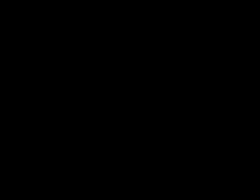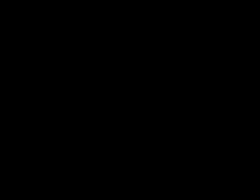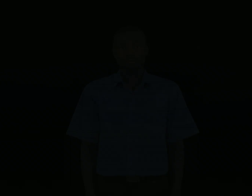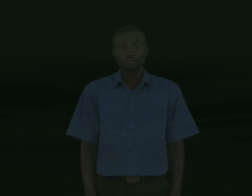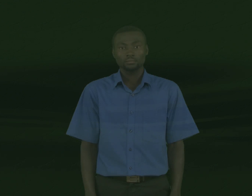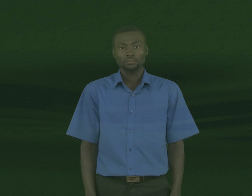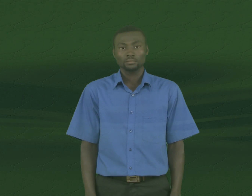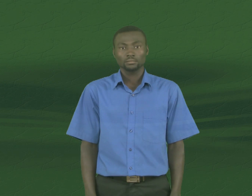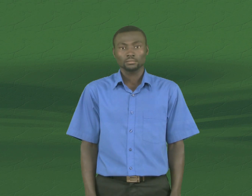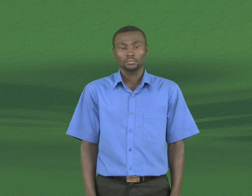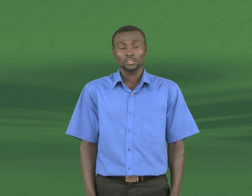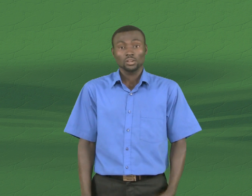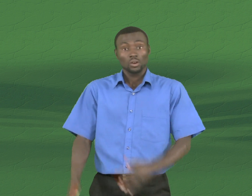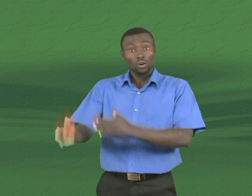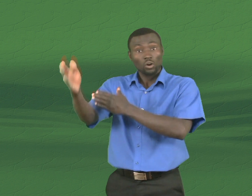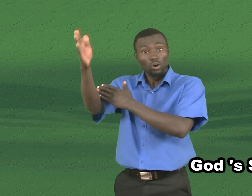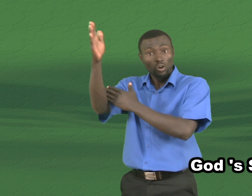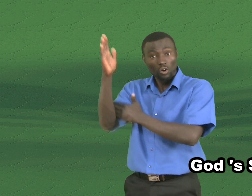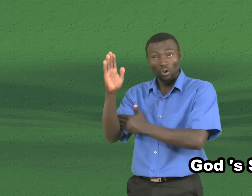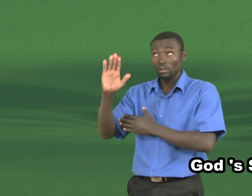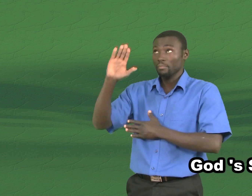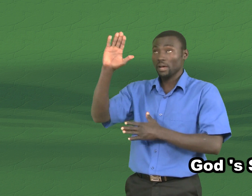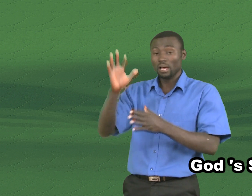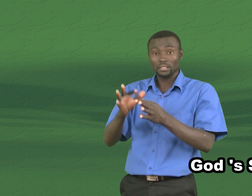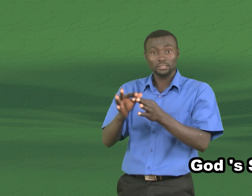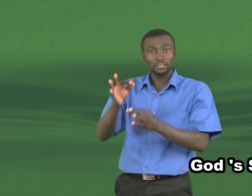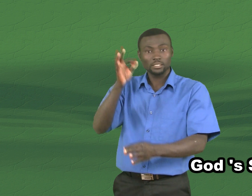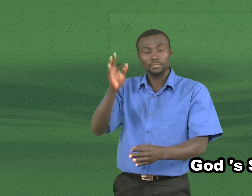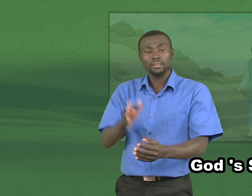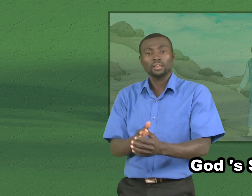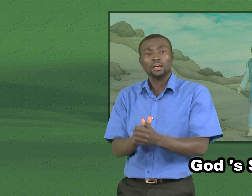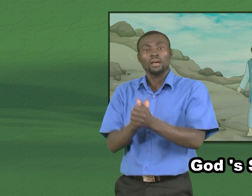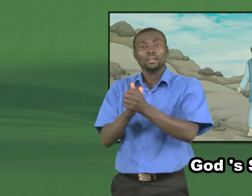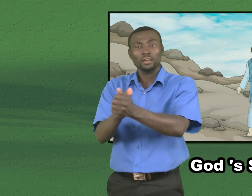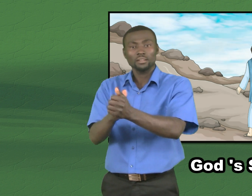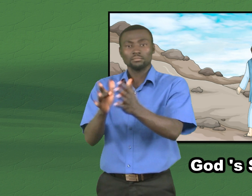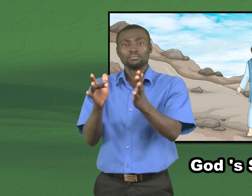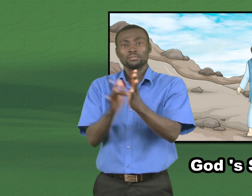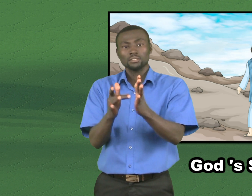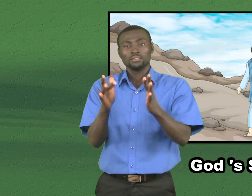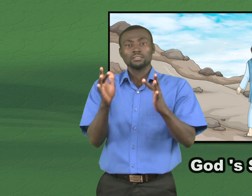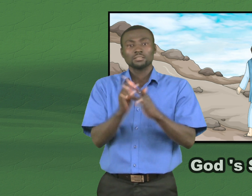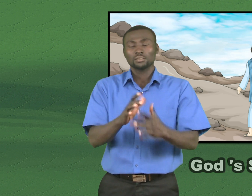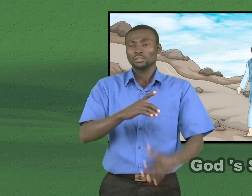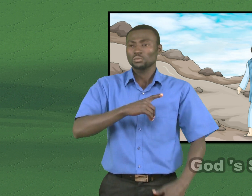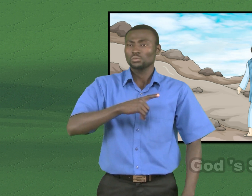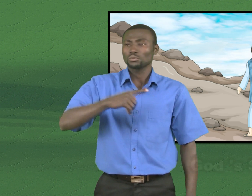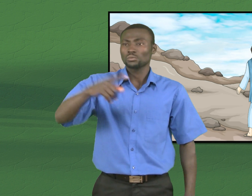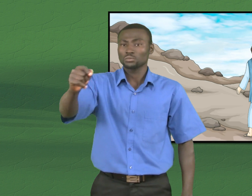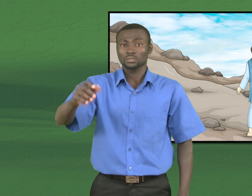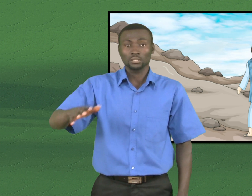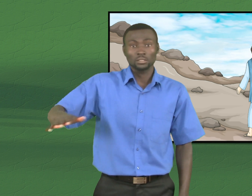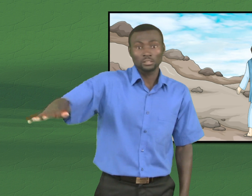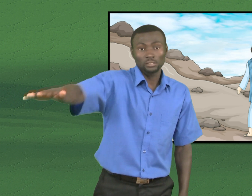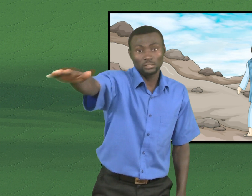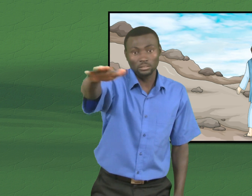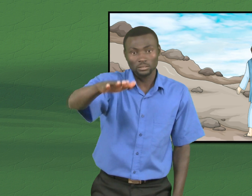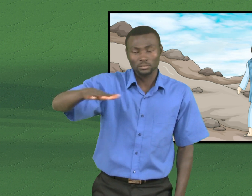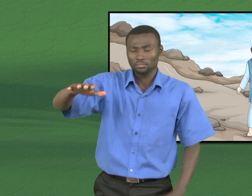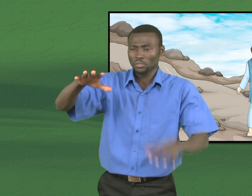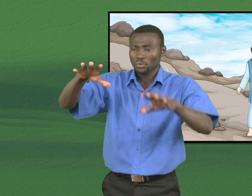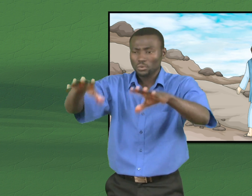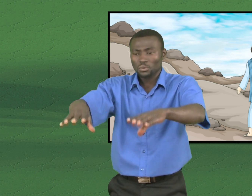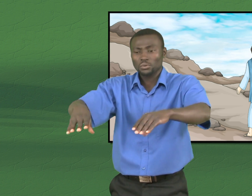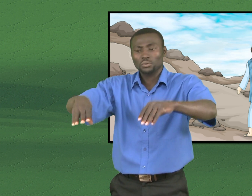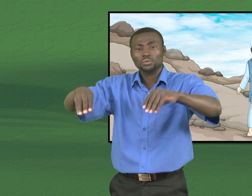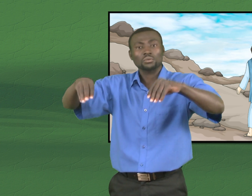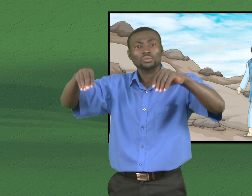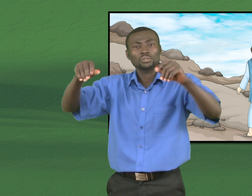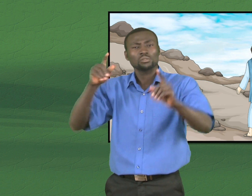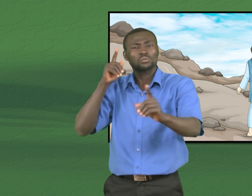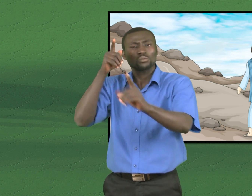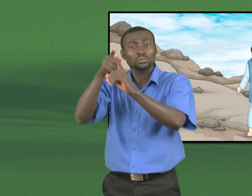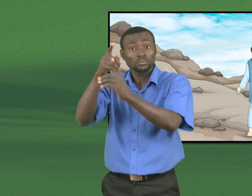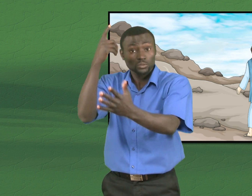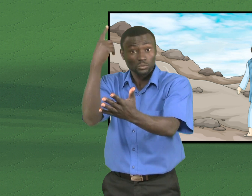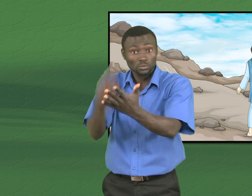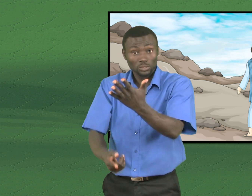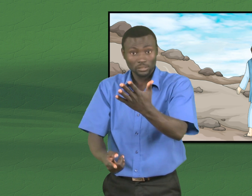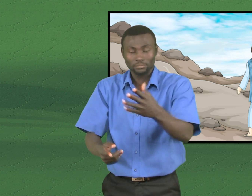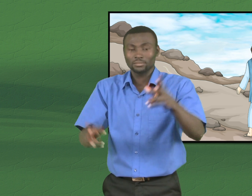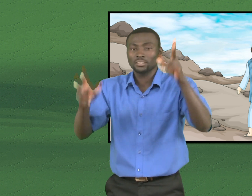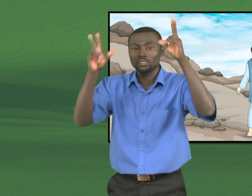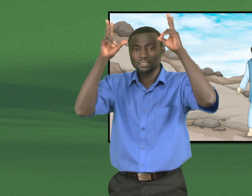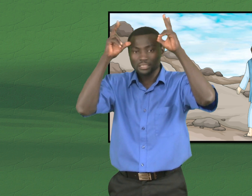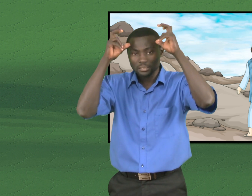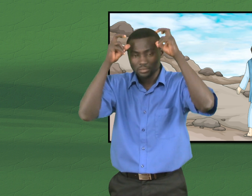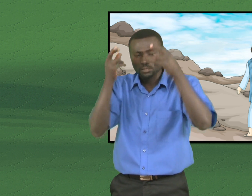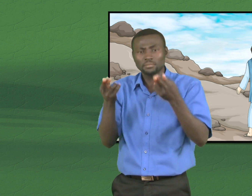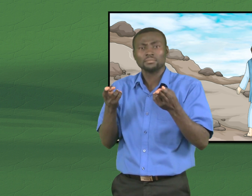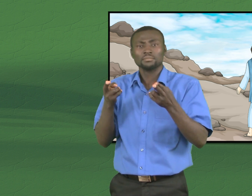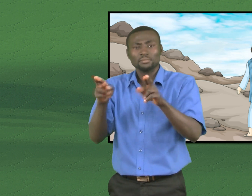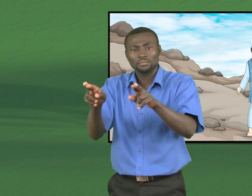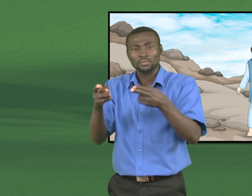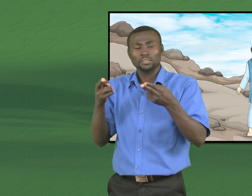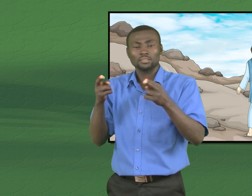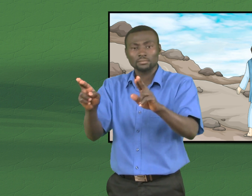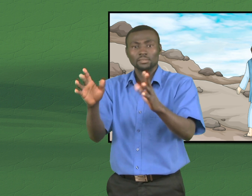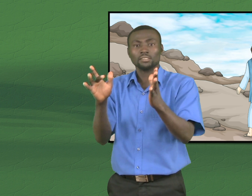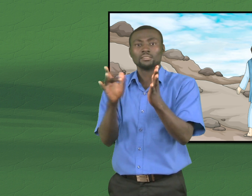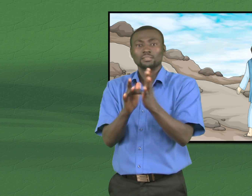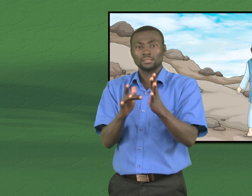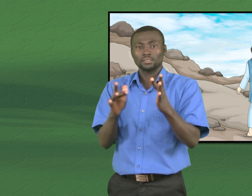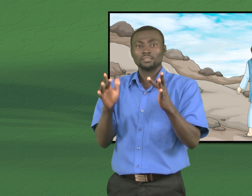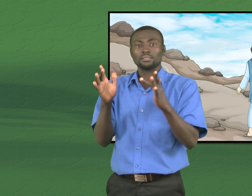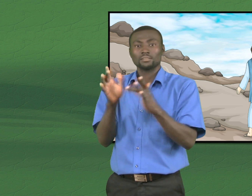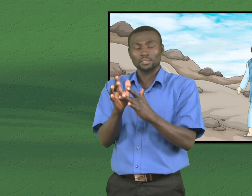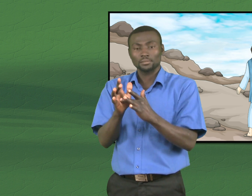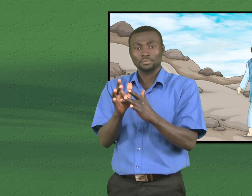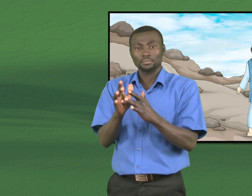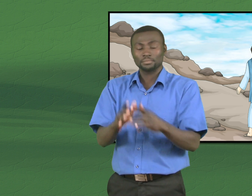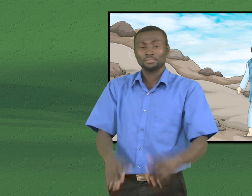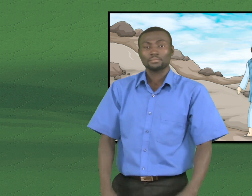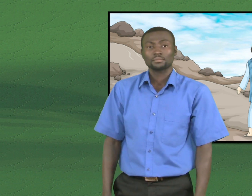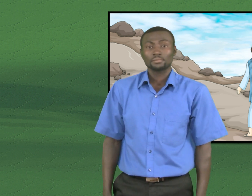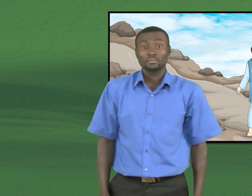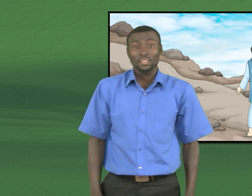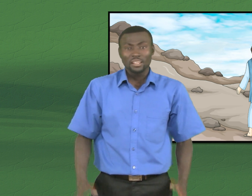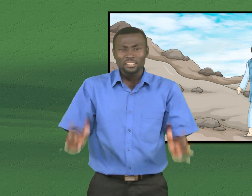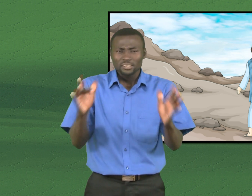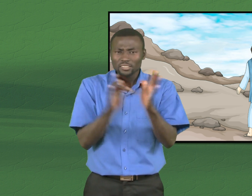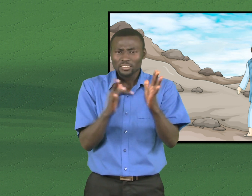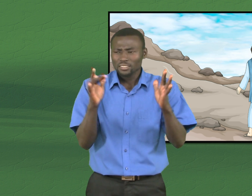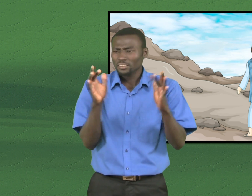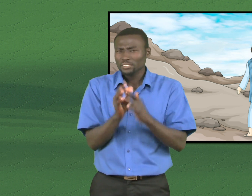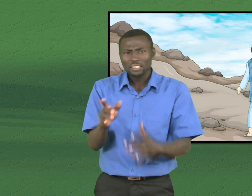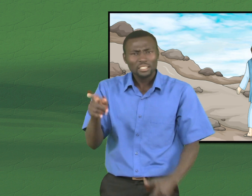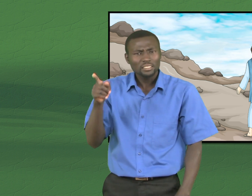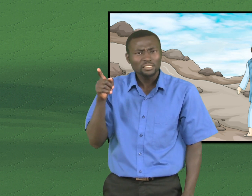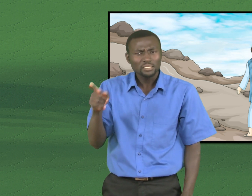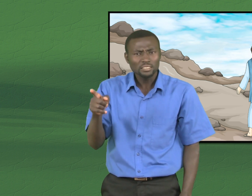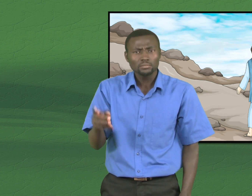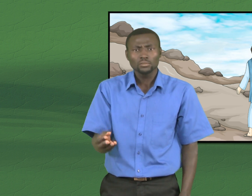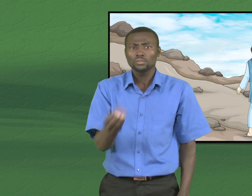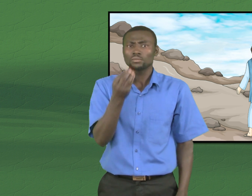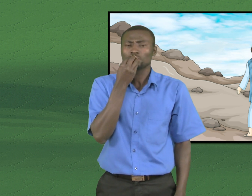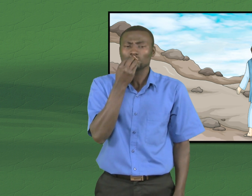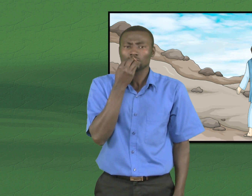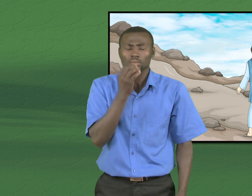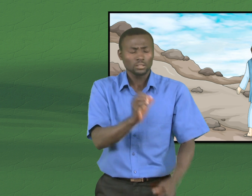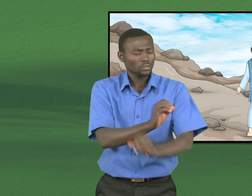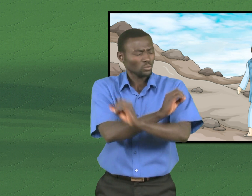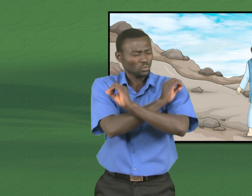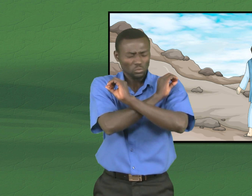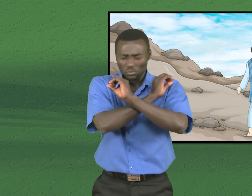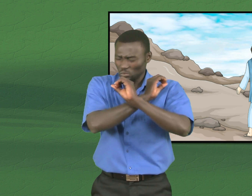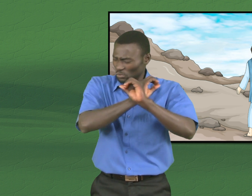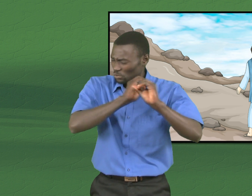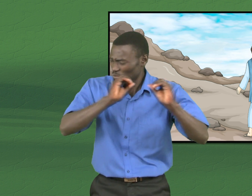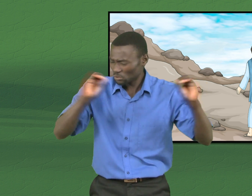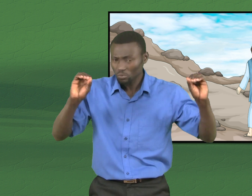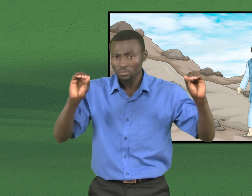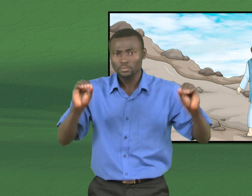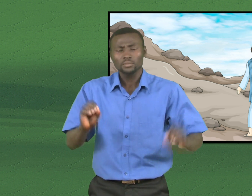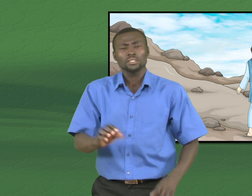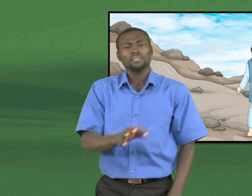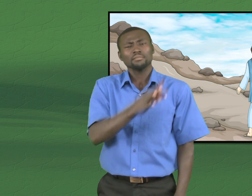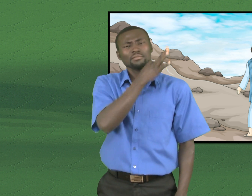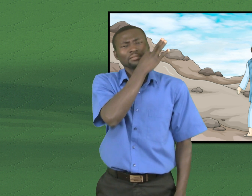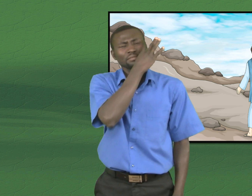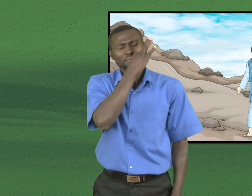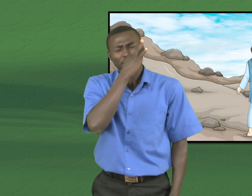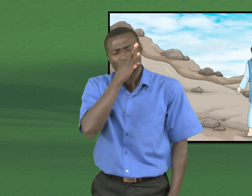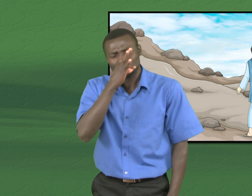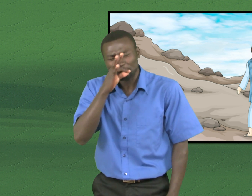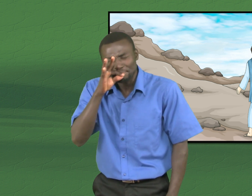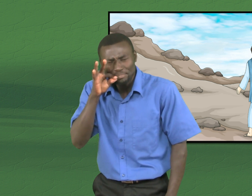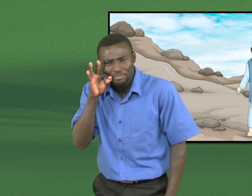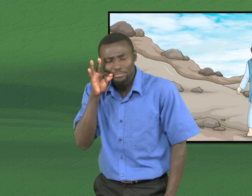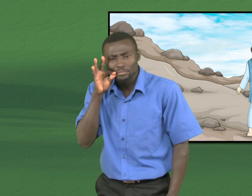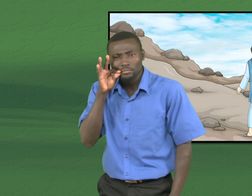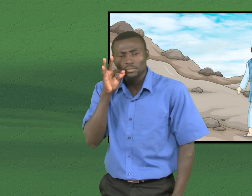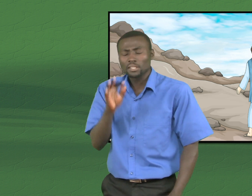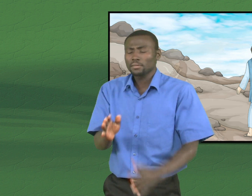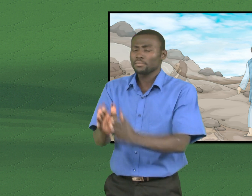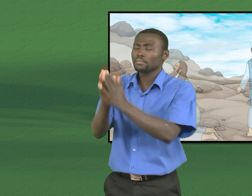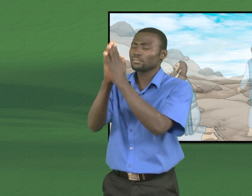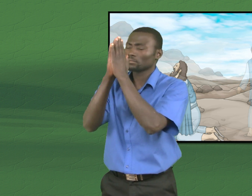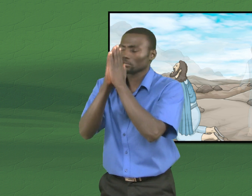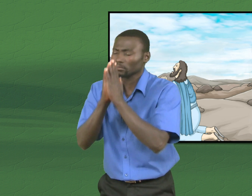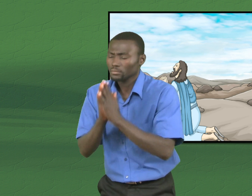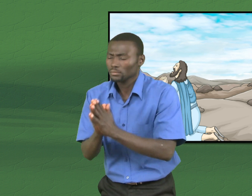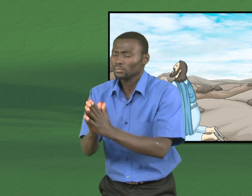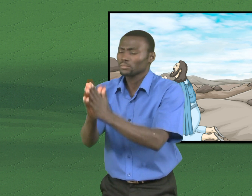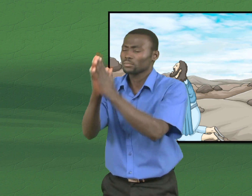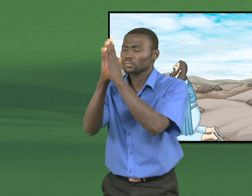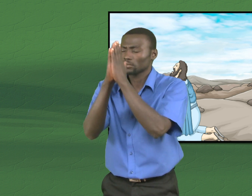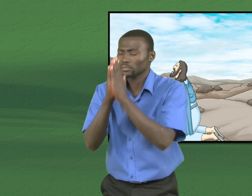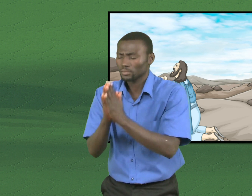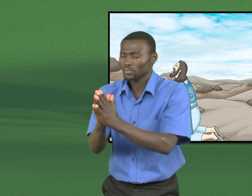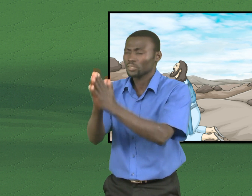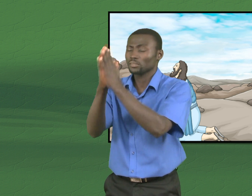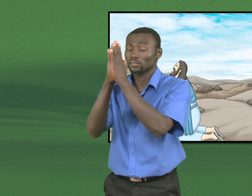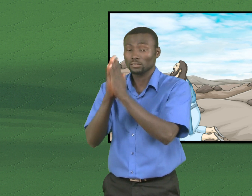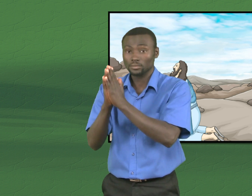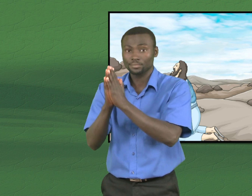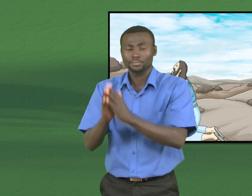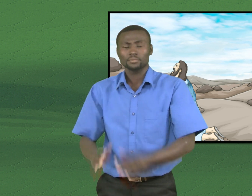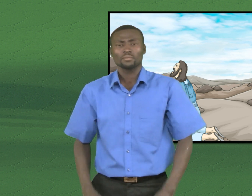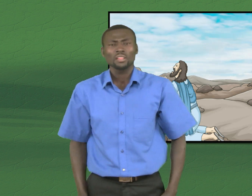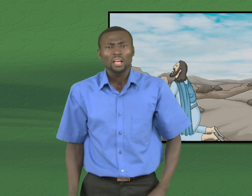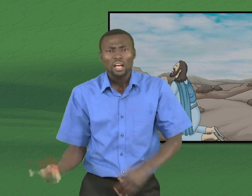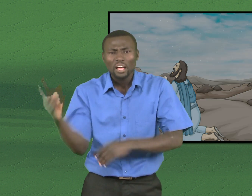Then Jesus was led by the Spirit into the wilderness to be tempted by the devil.